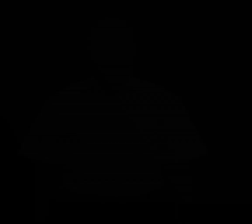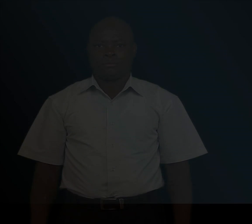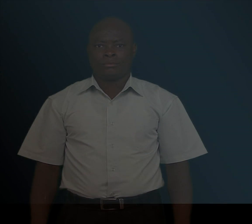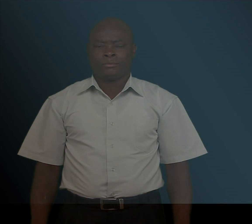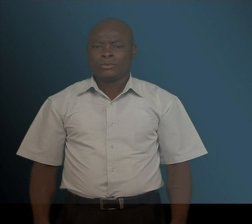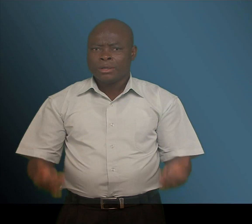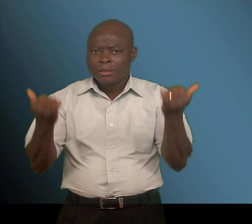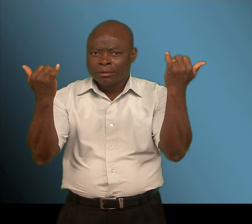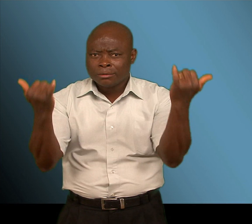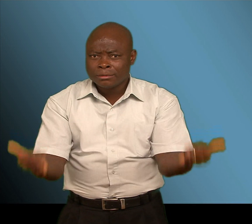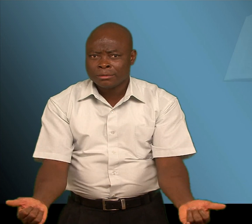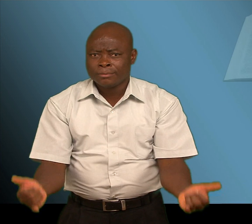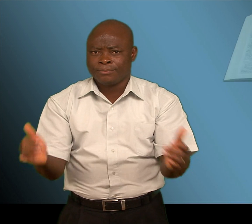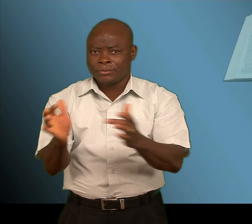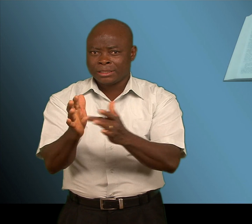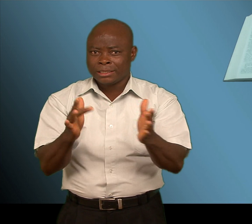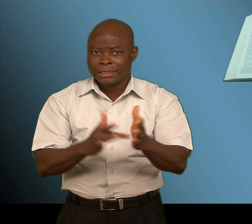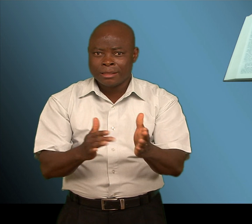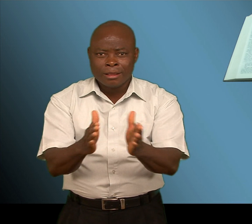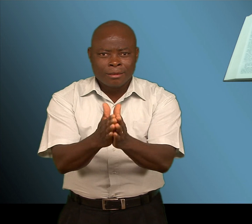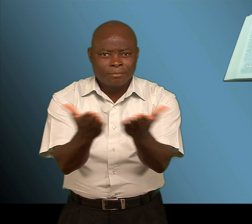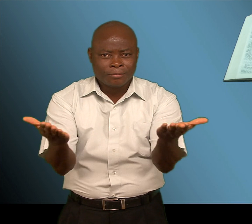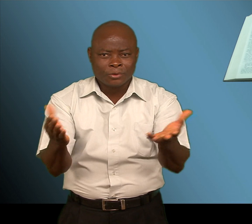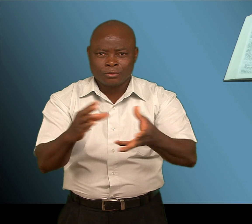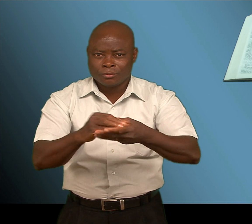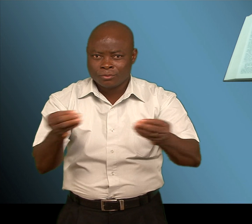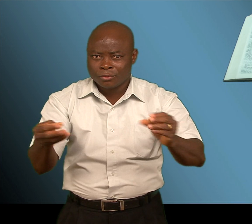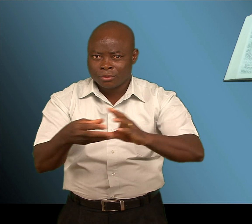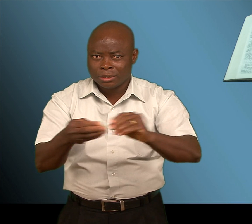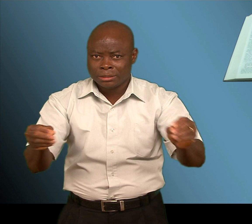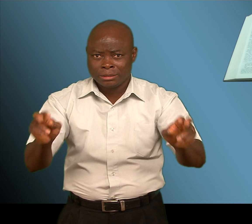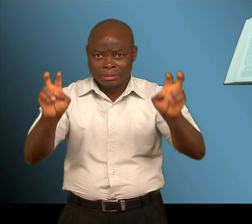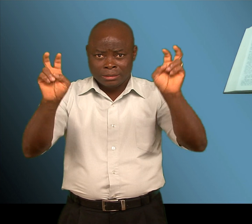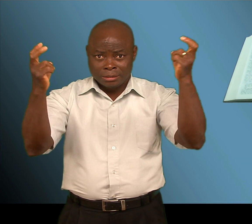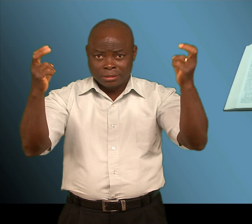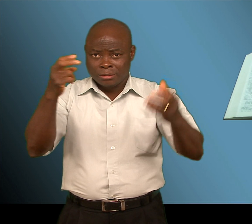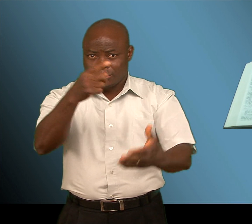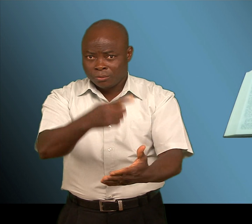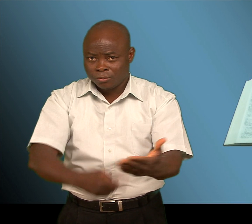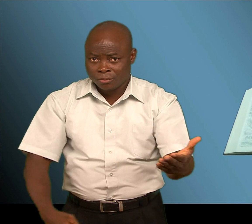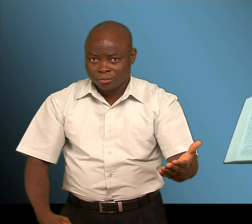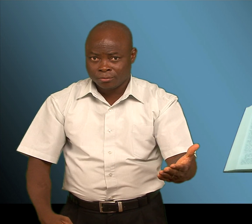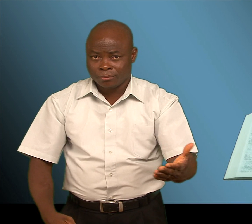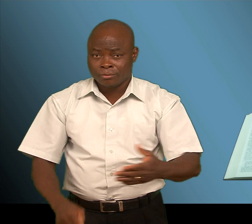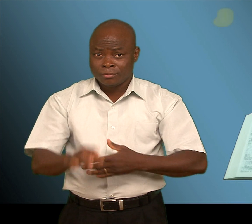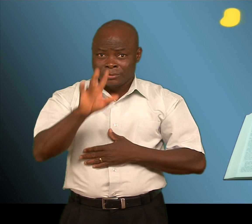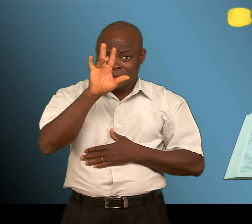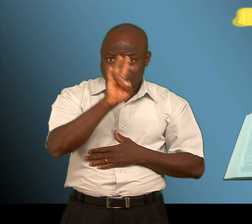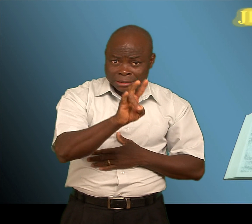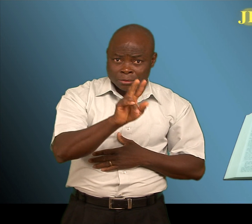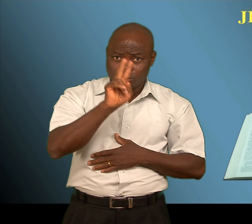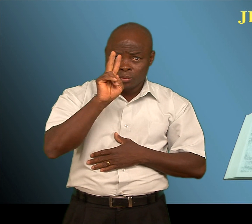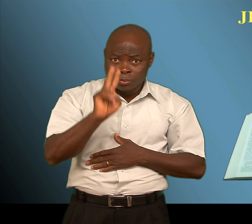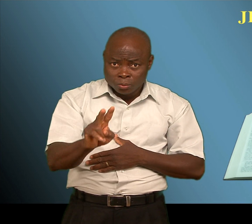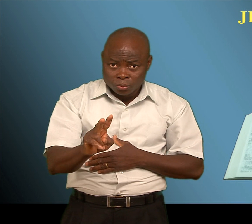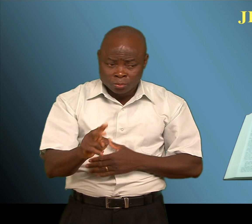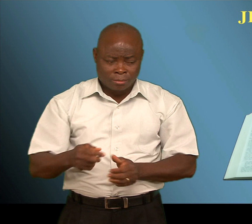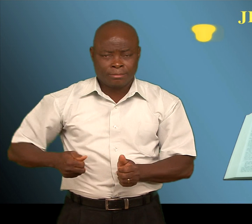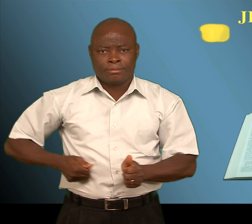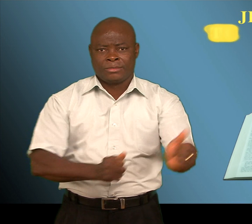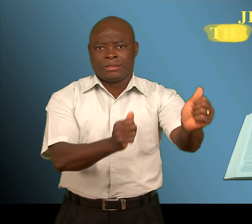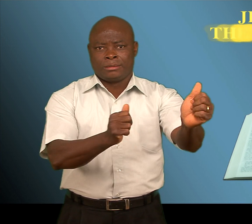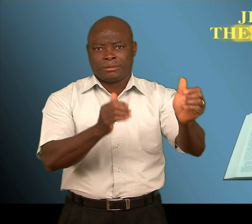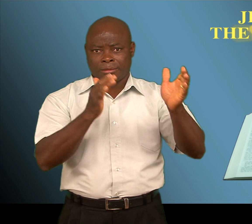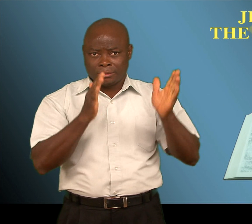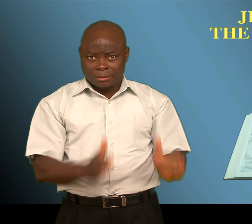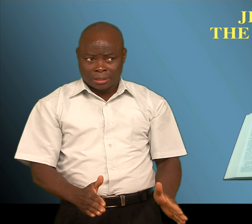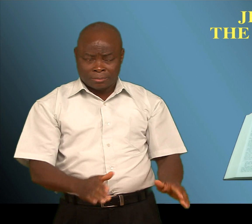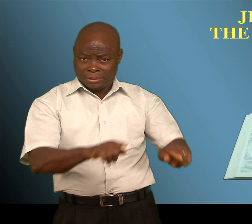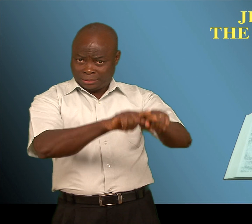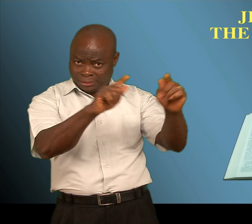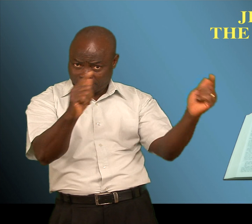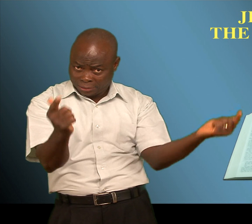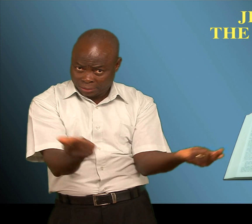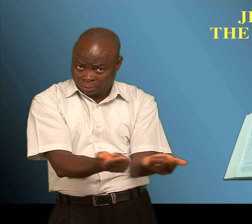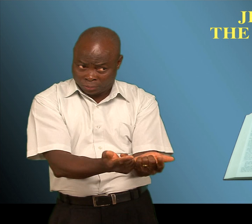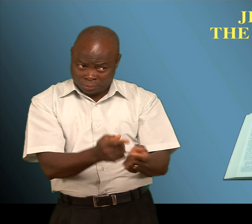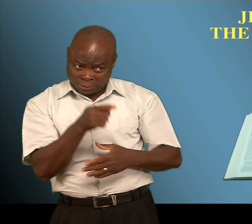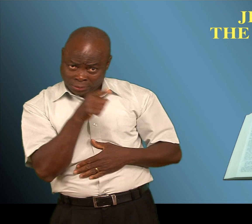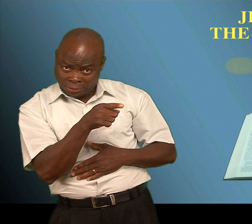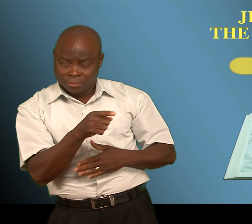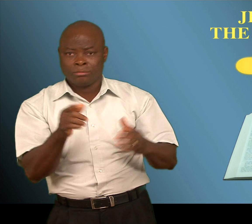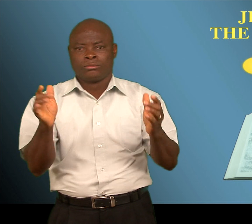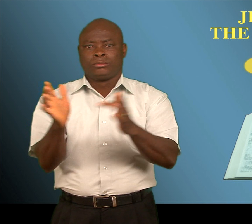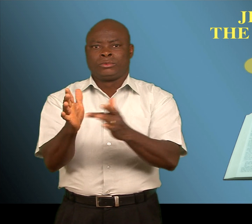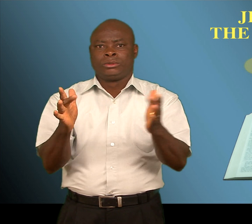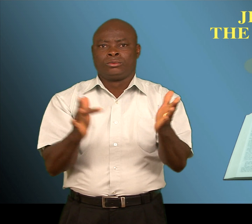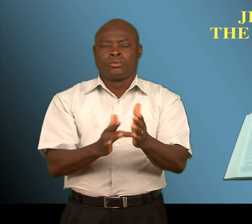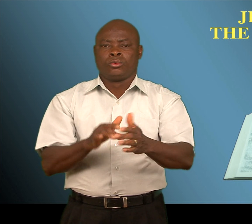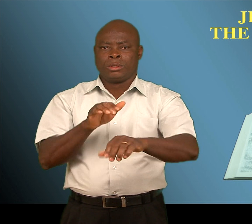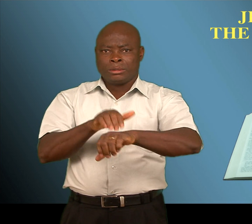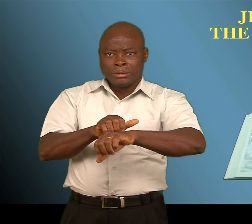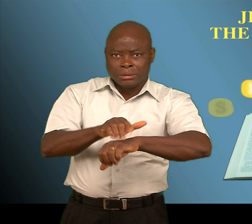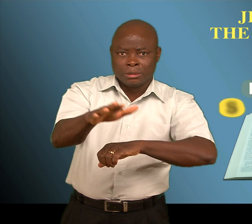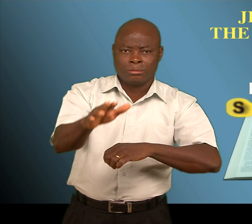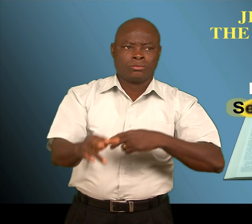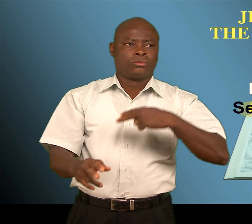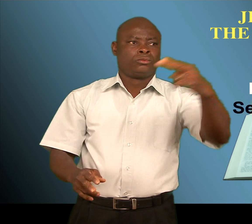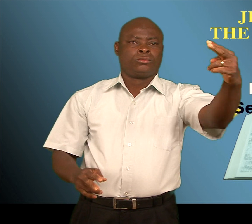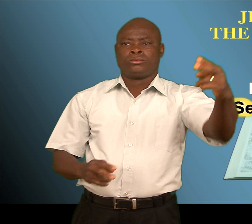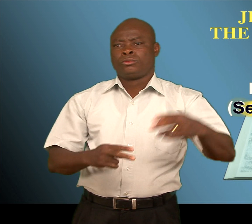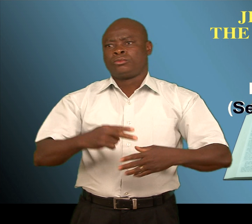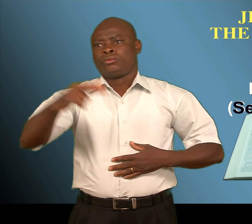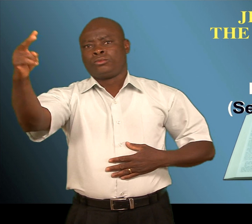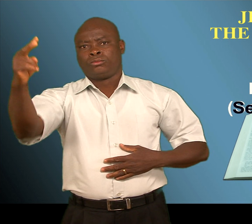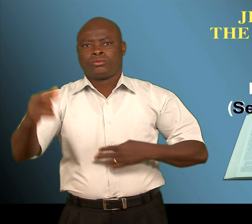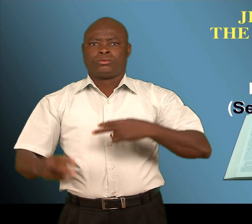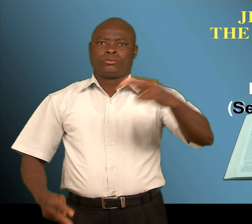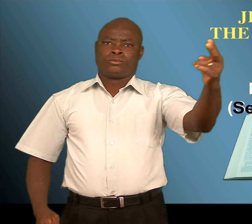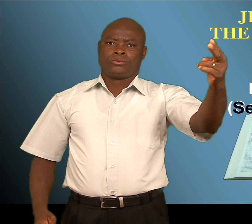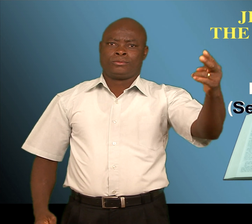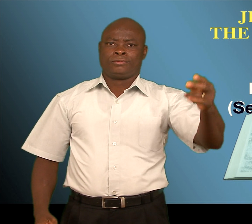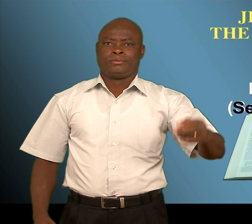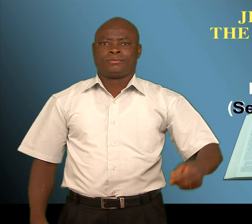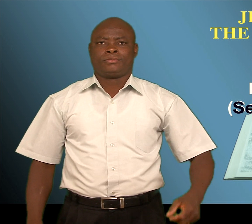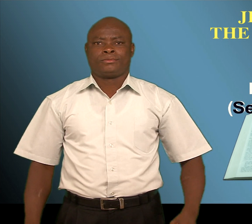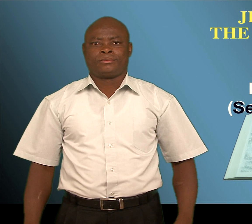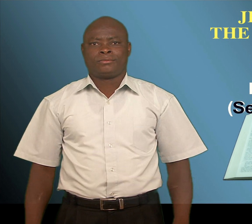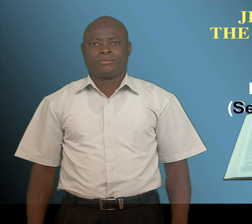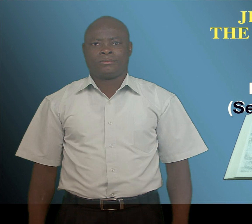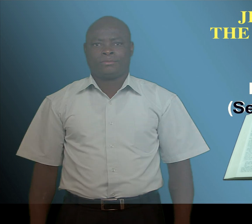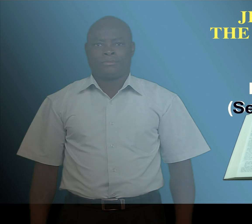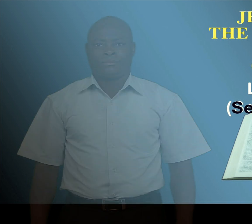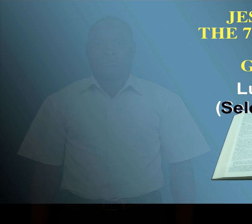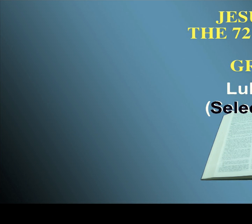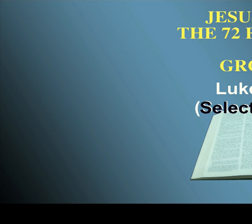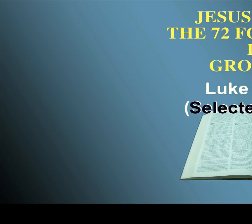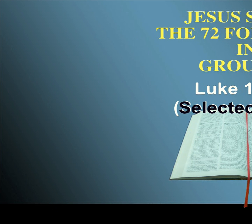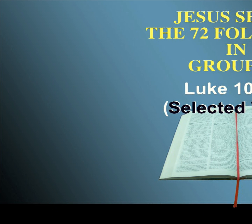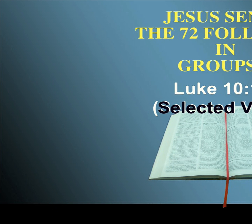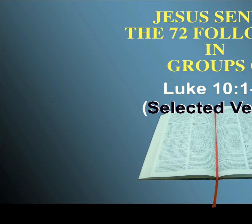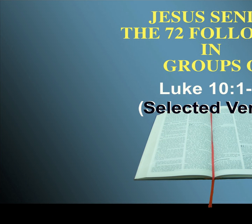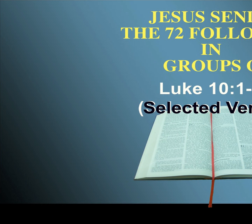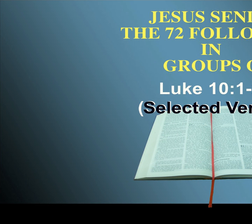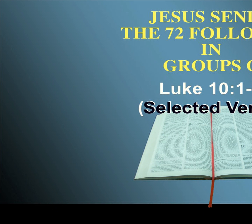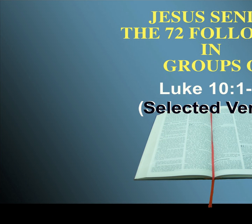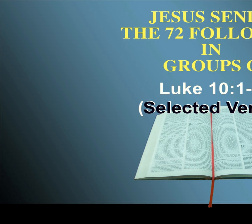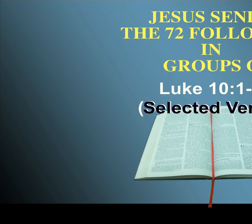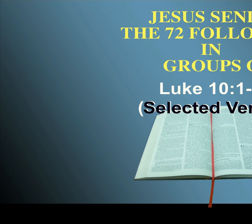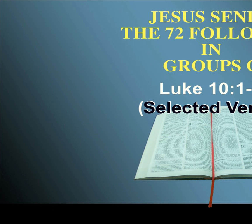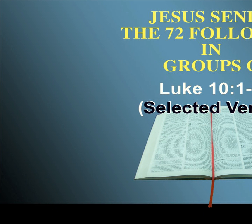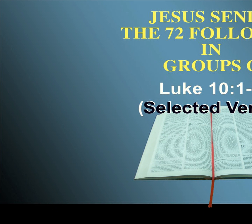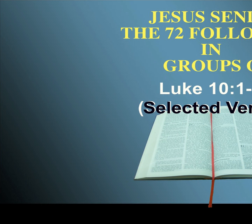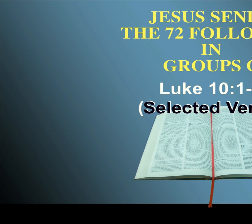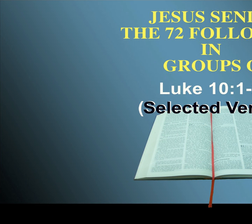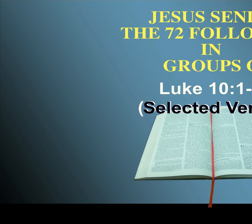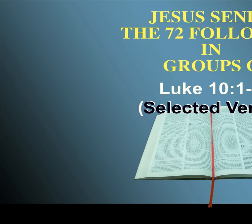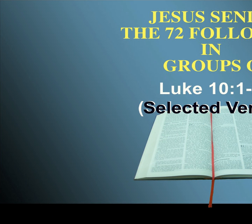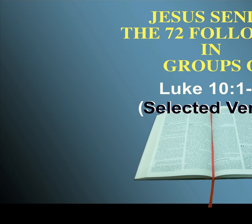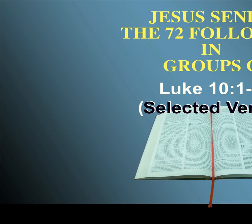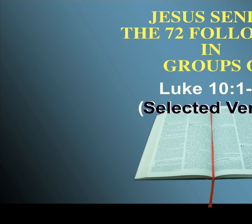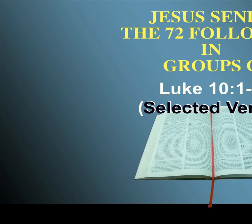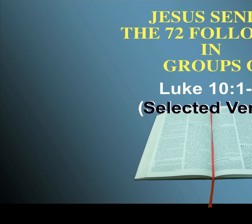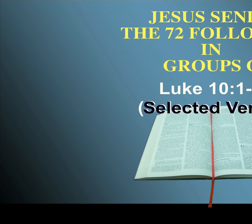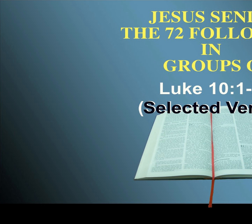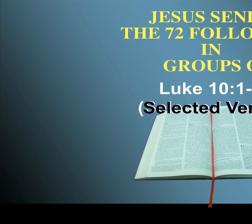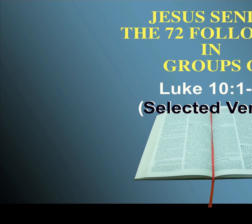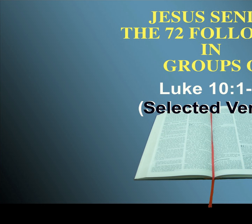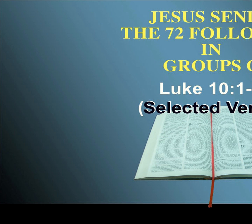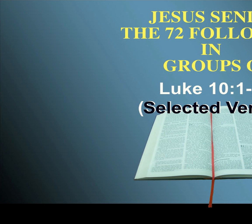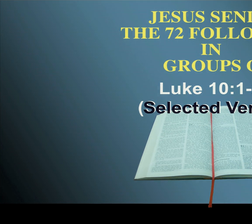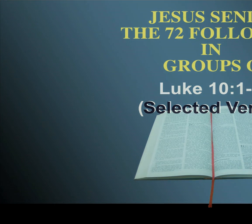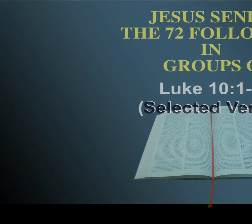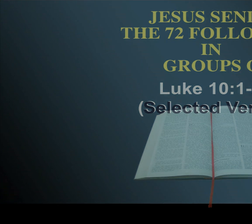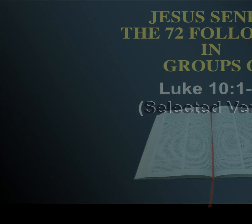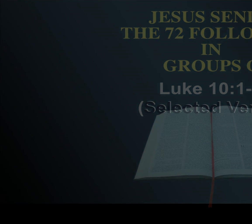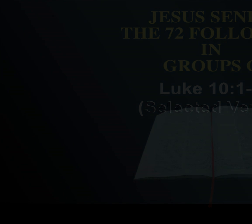Jesus sends the 72 followers in groups of two